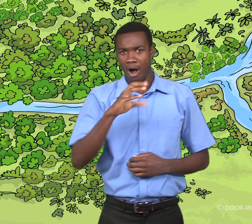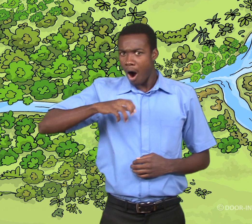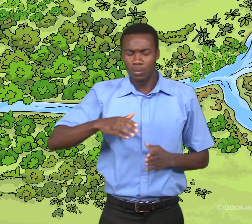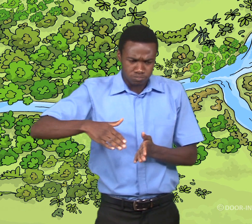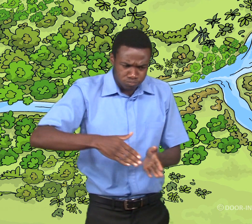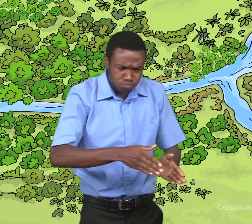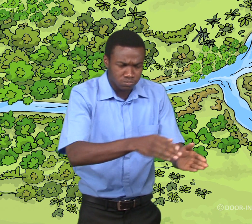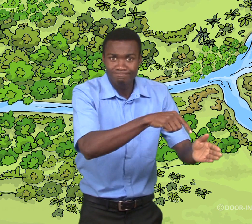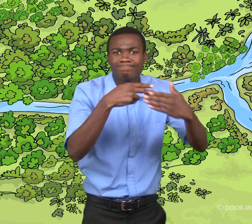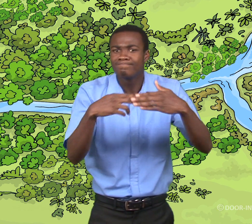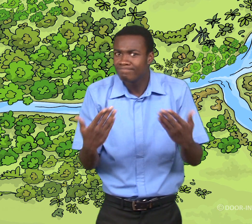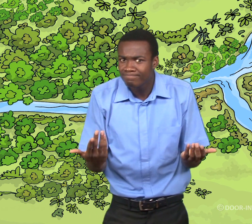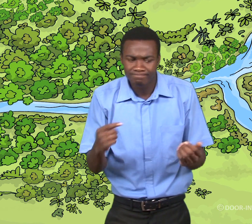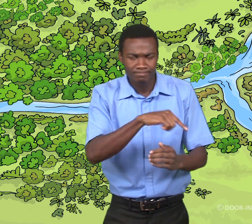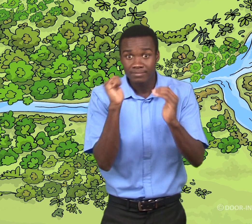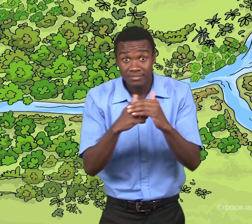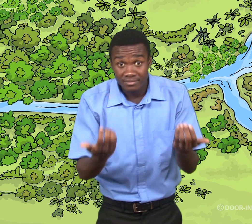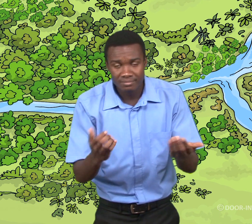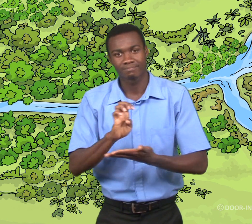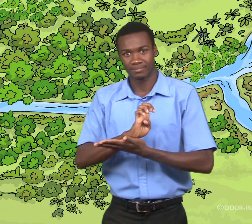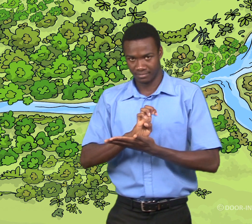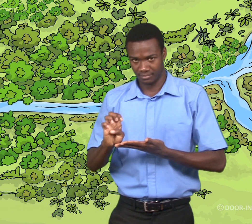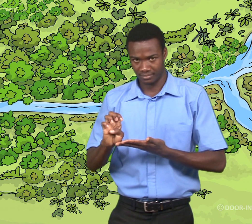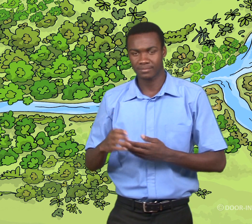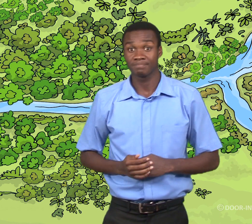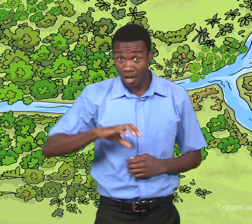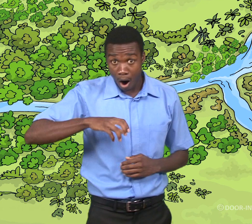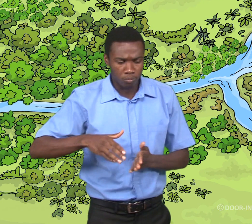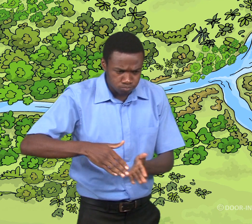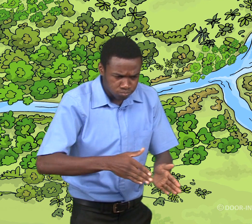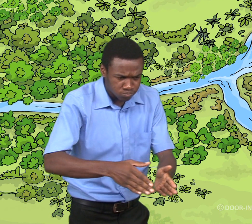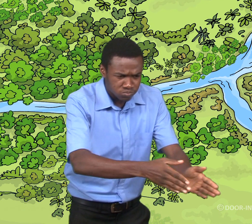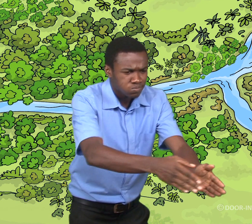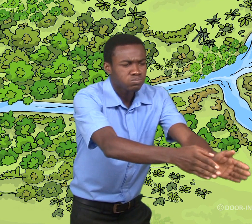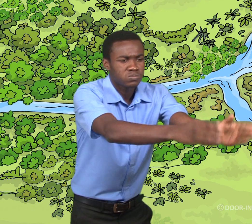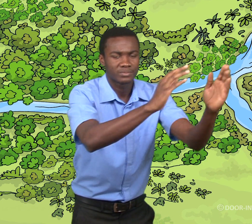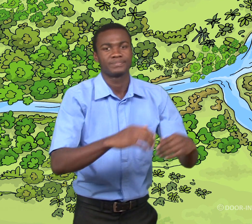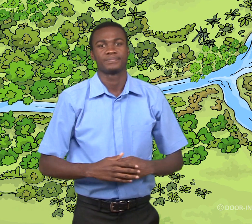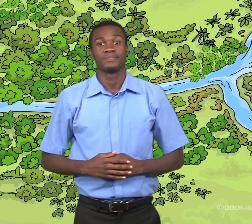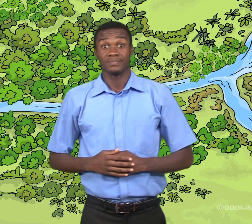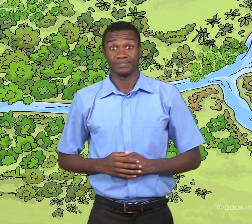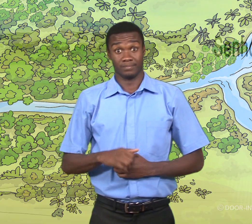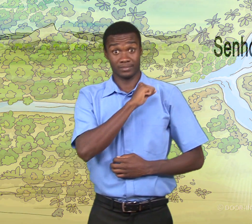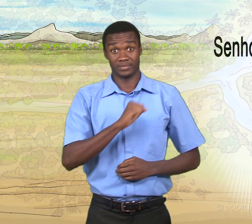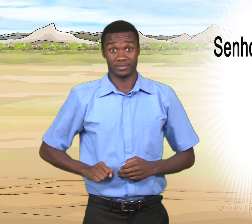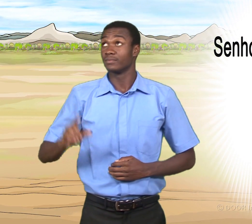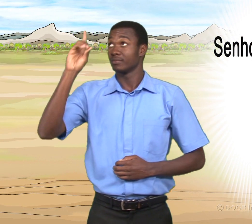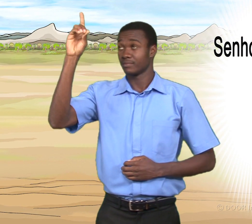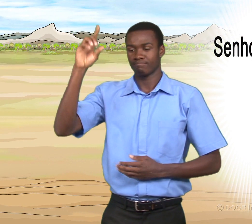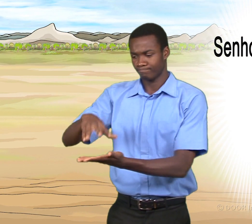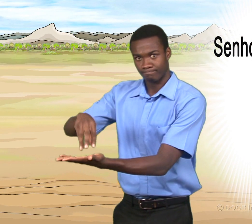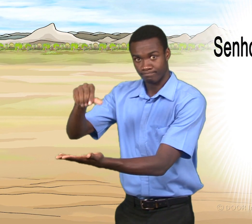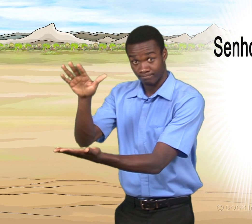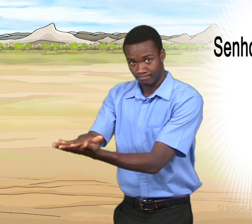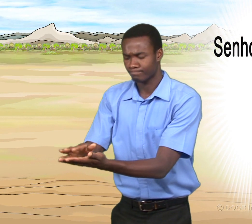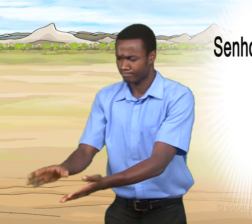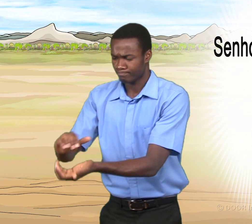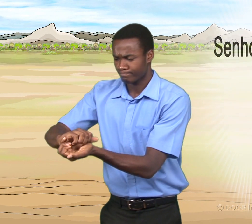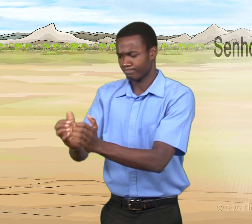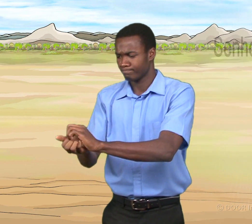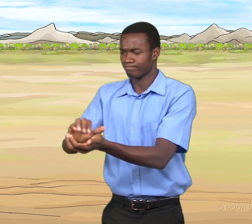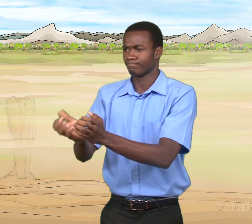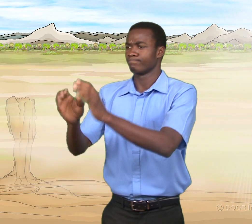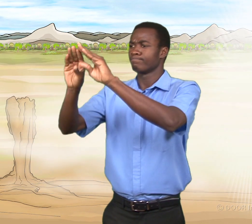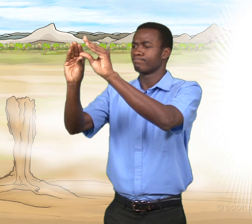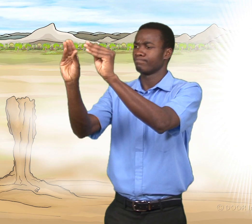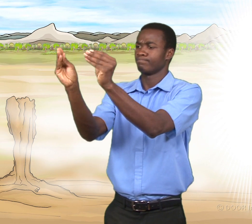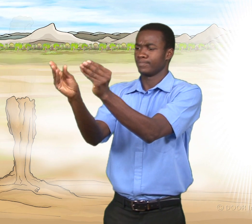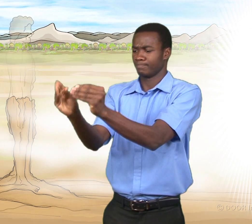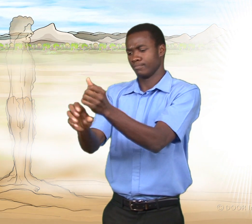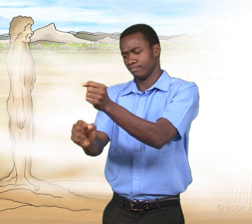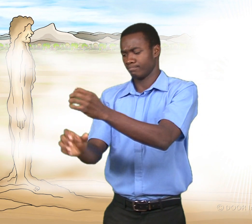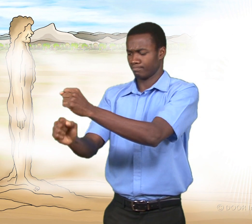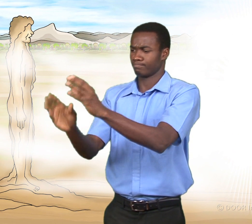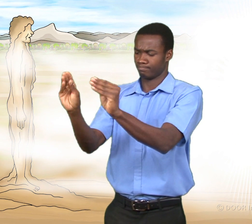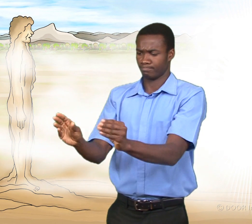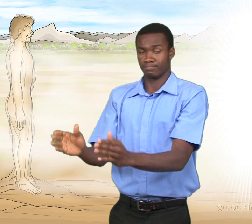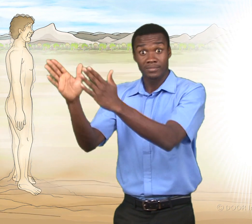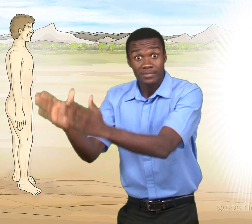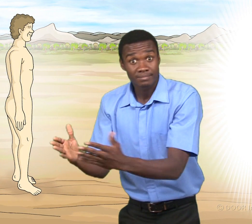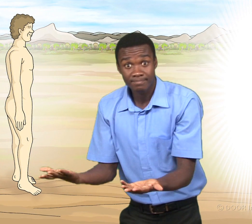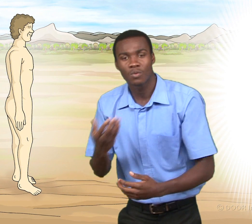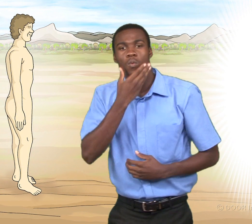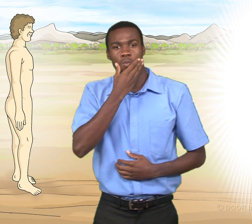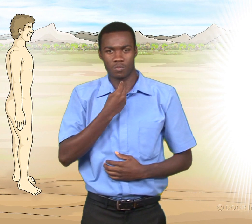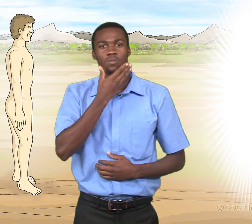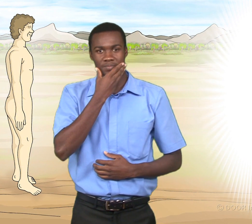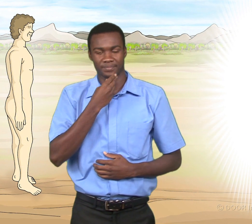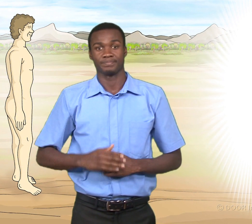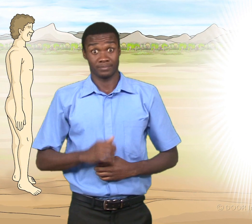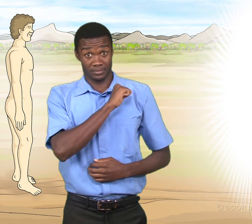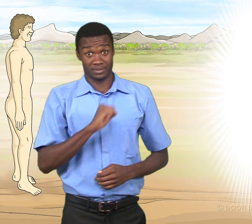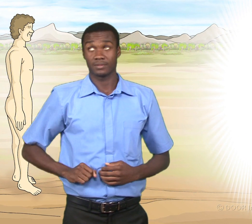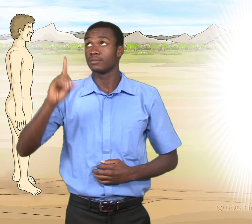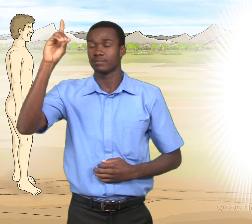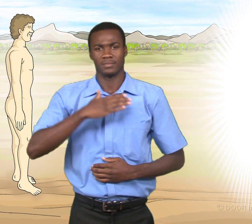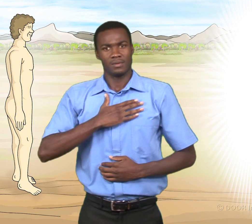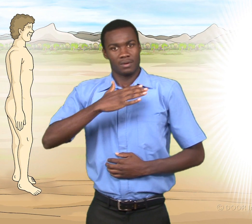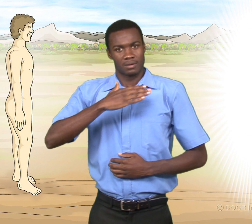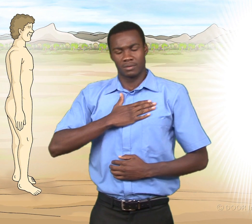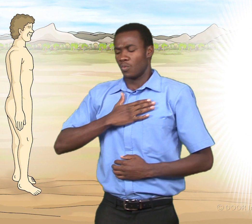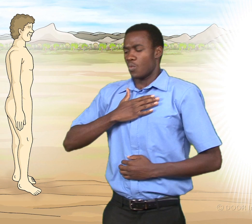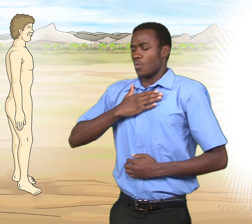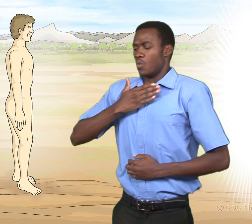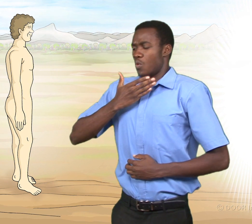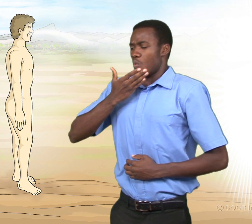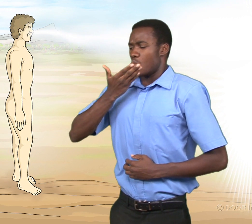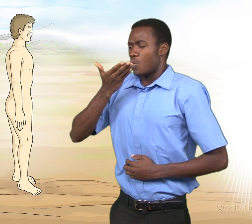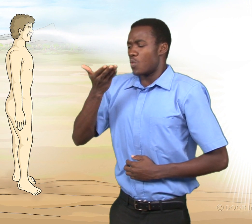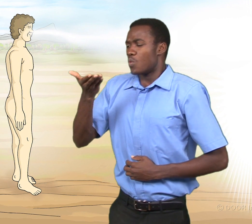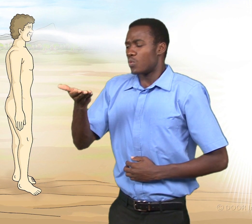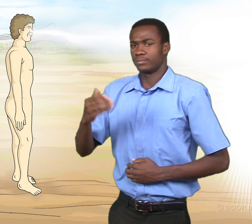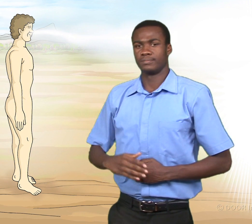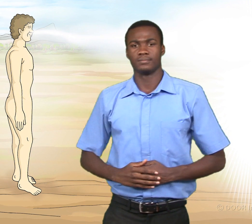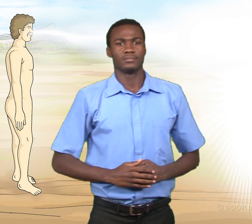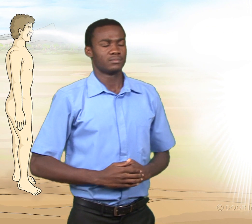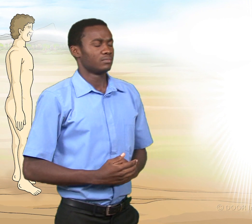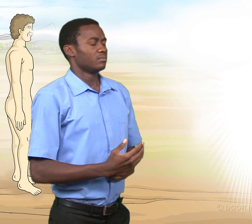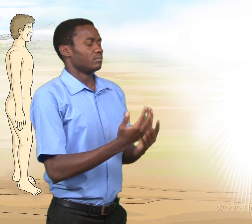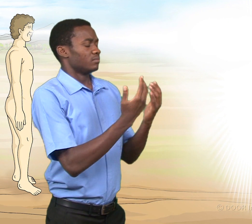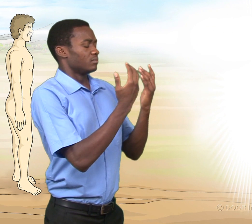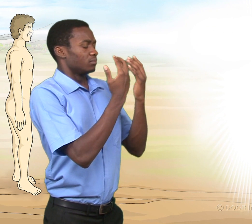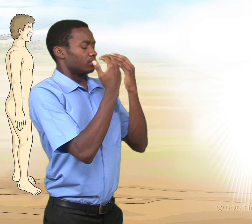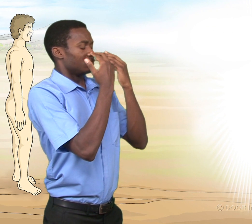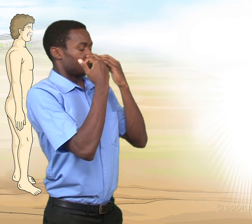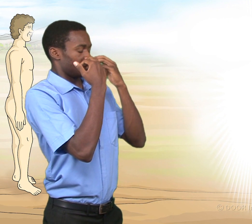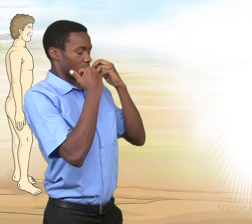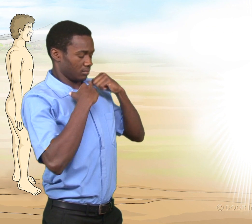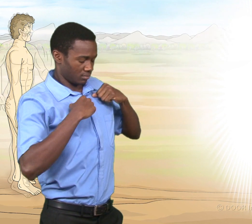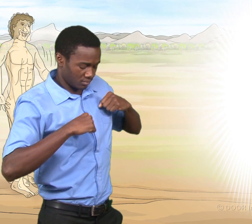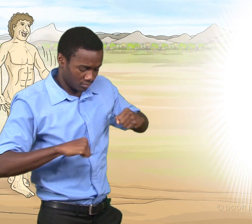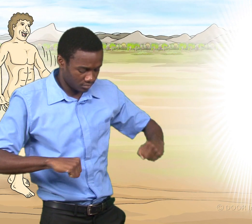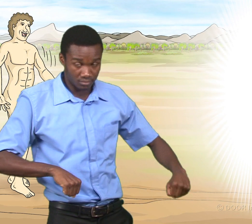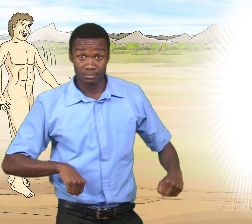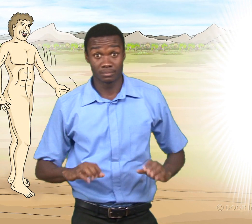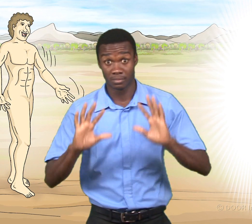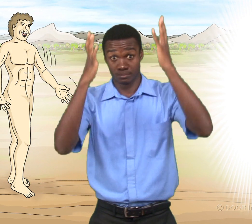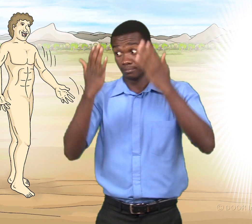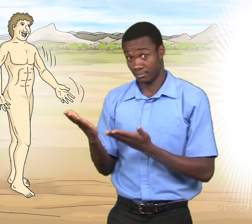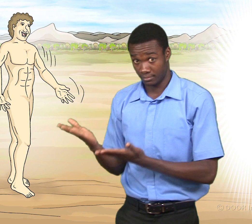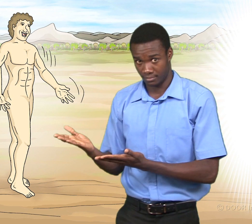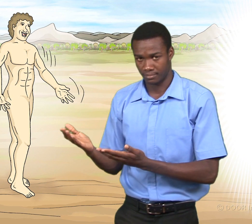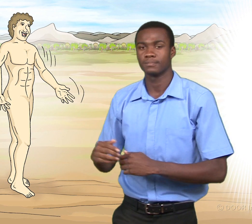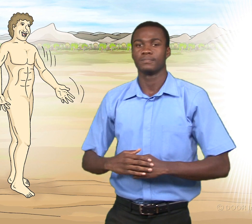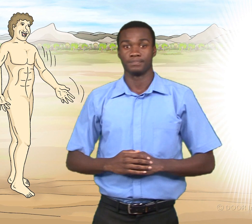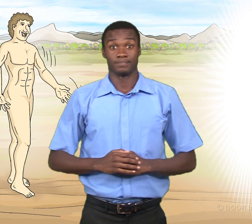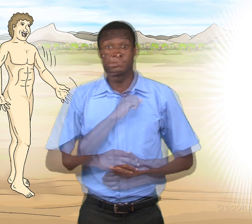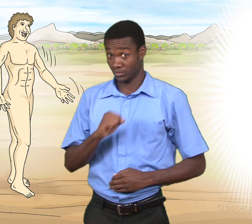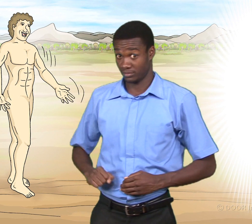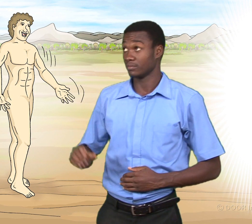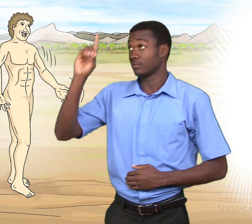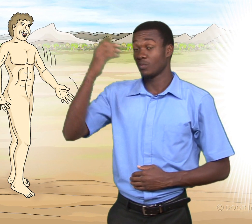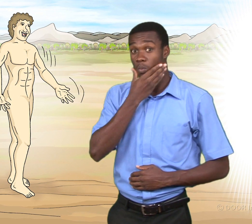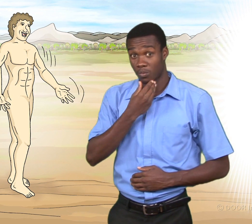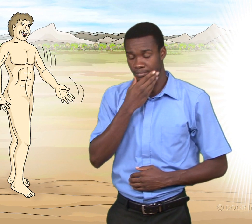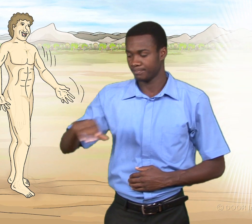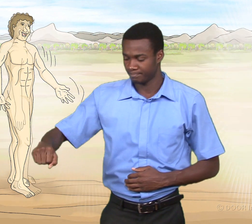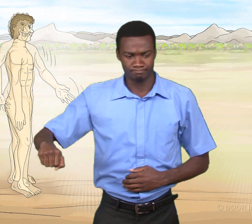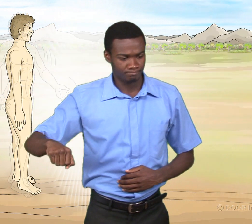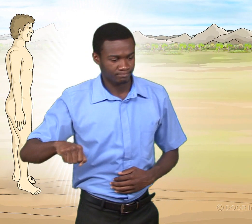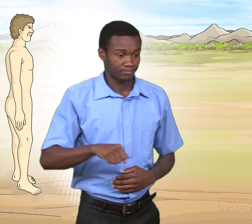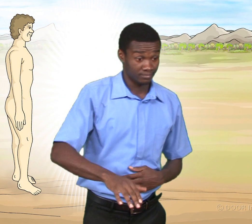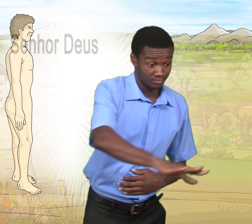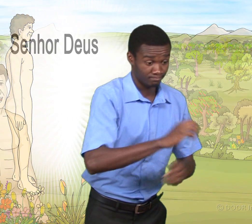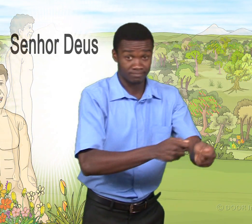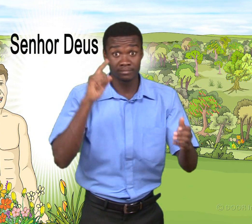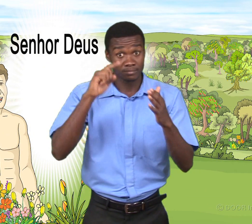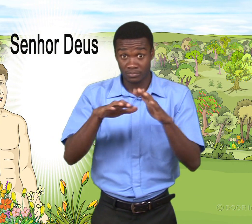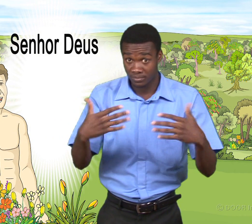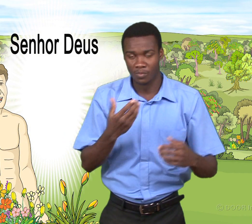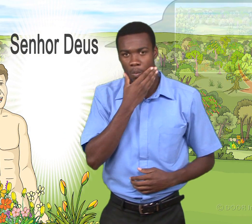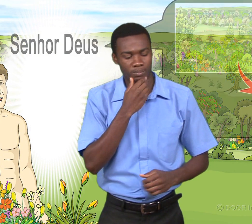And the fourth river is the Euphrates.